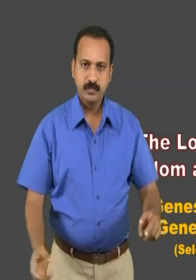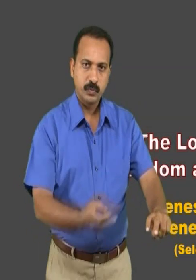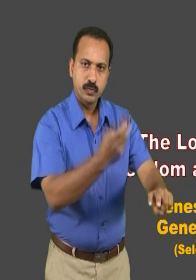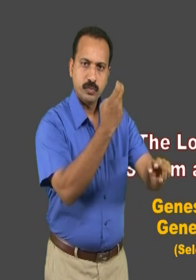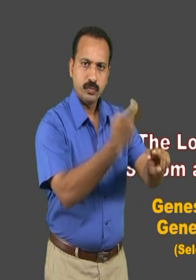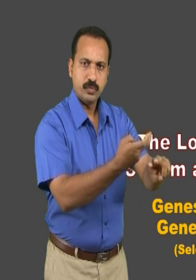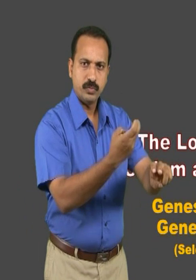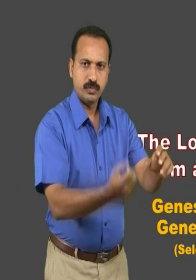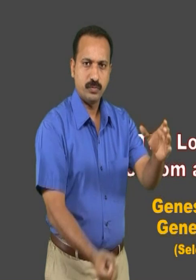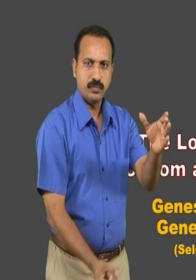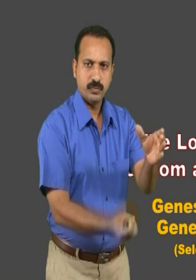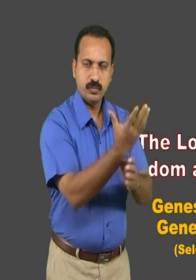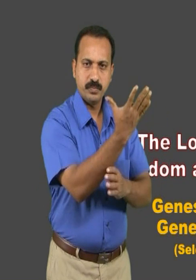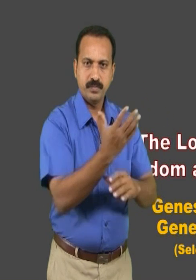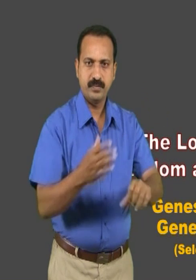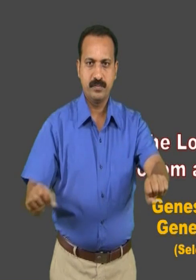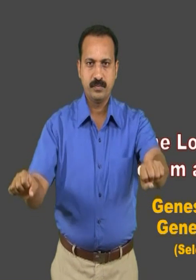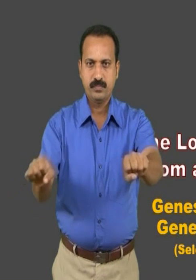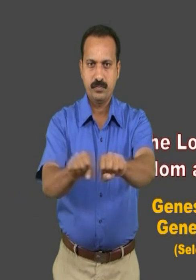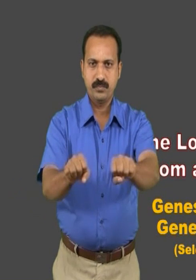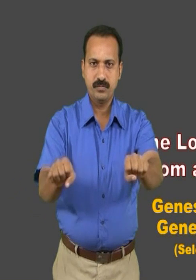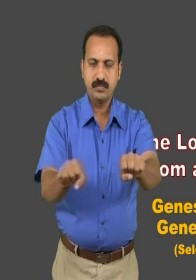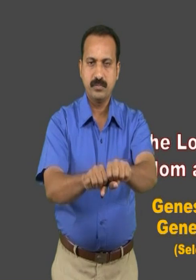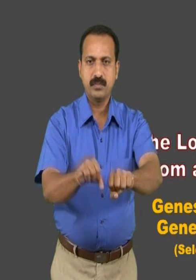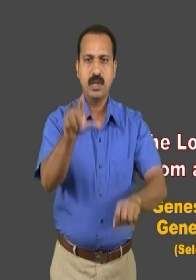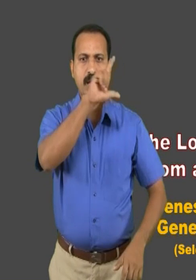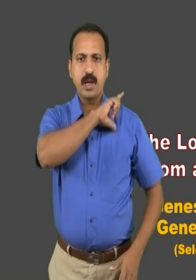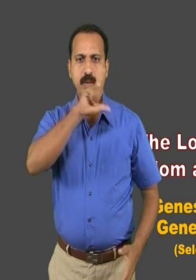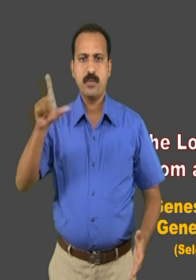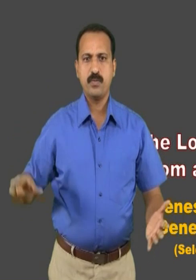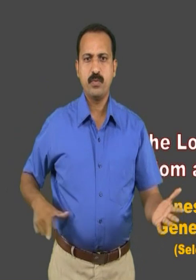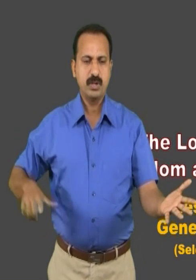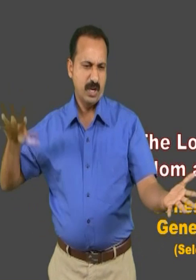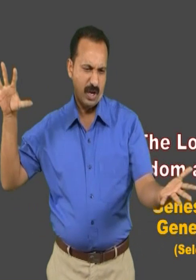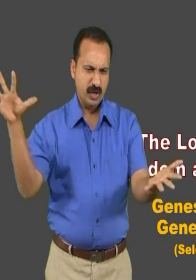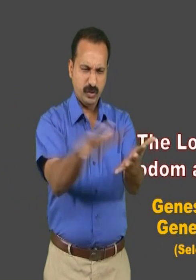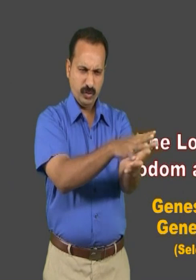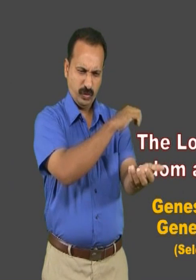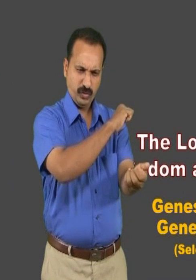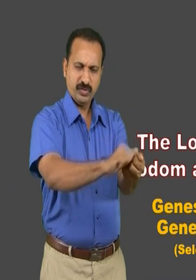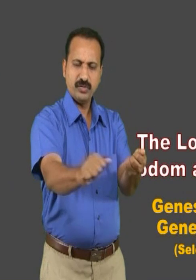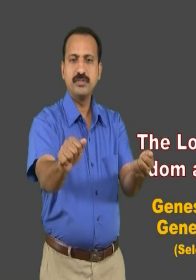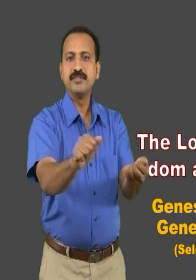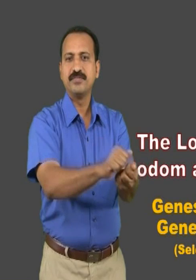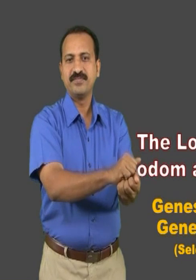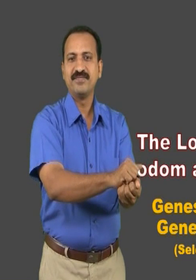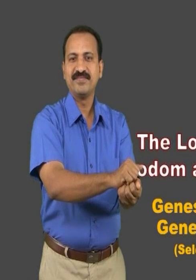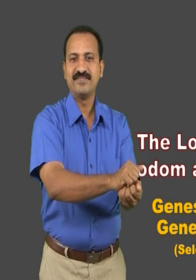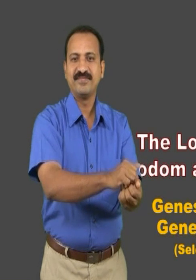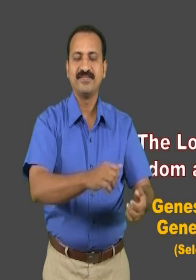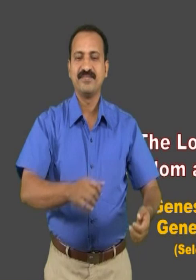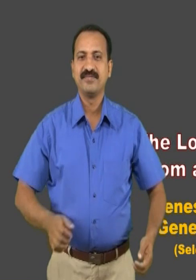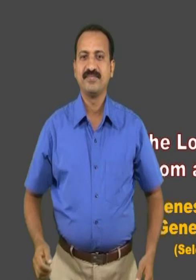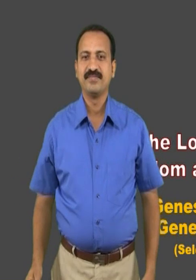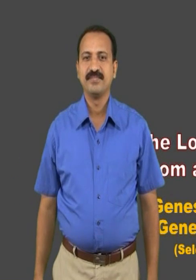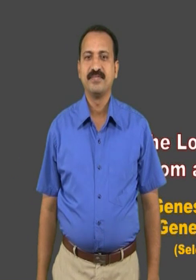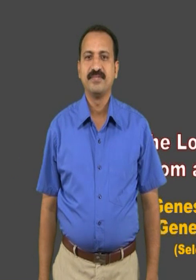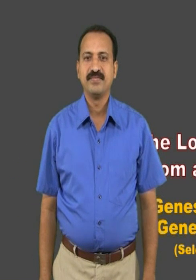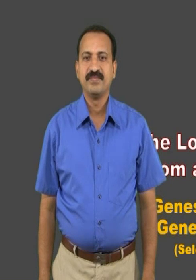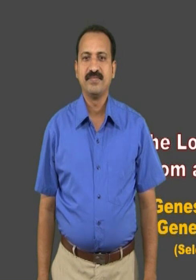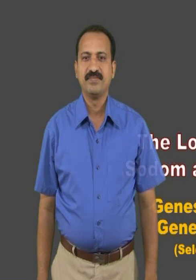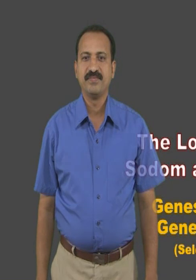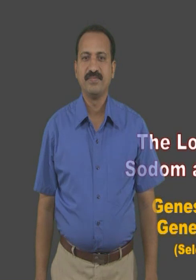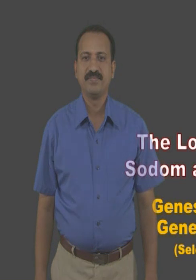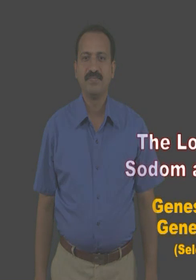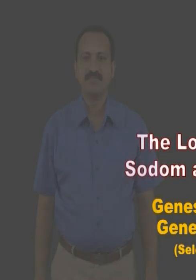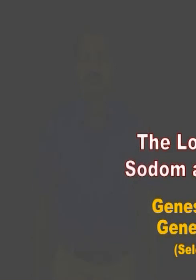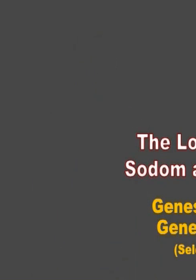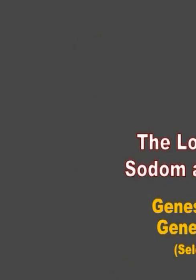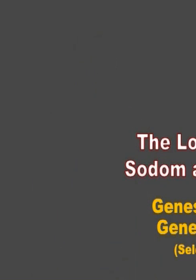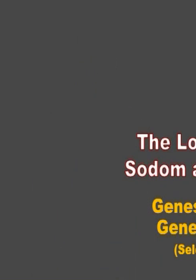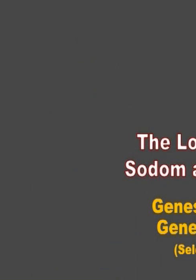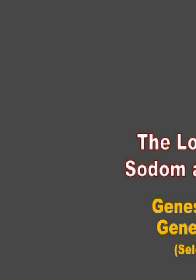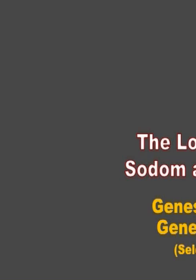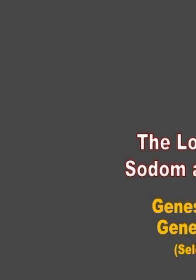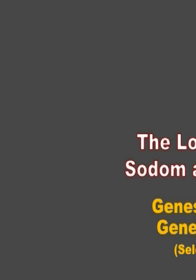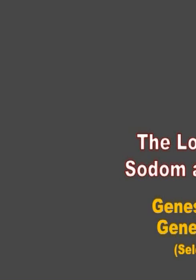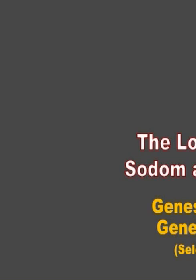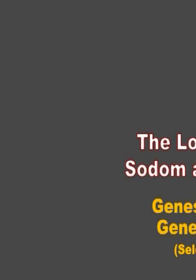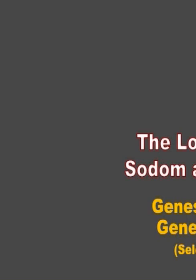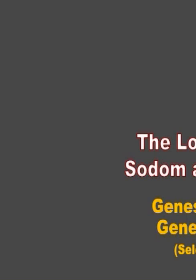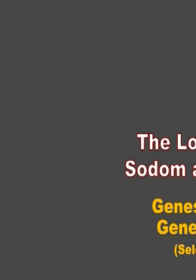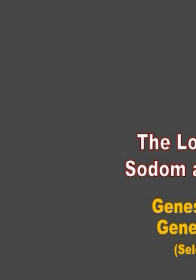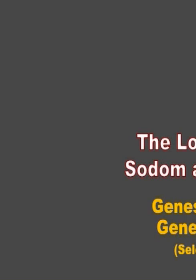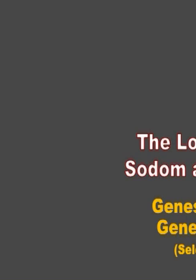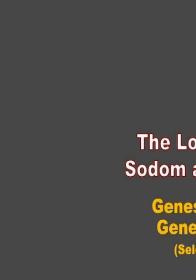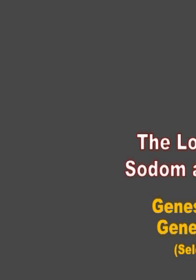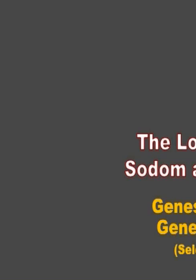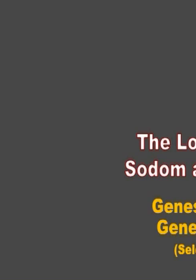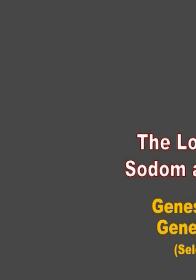The Lord destroys Sodom and Gomorrah